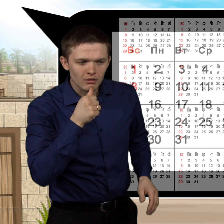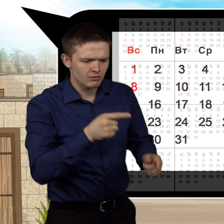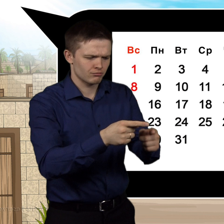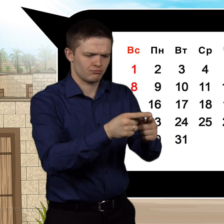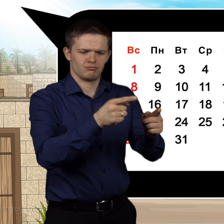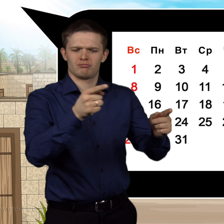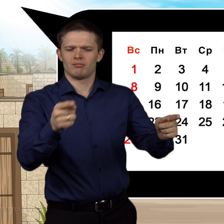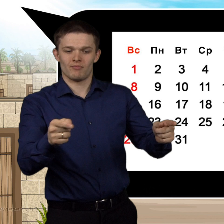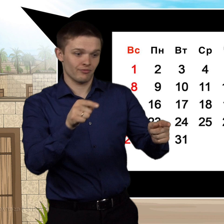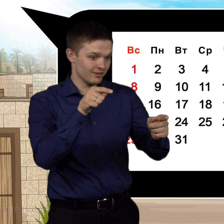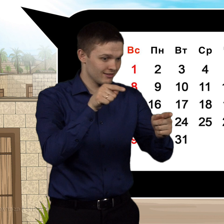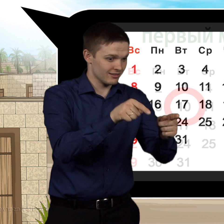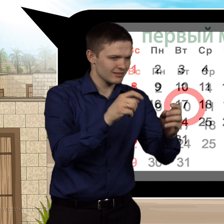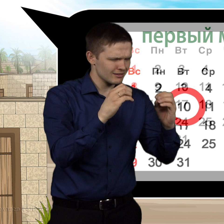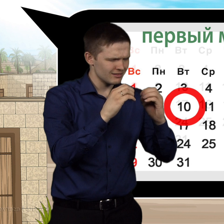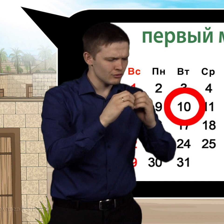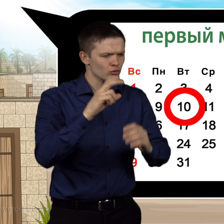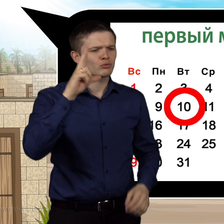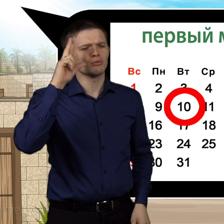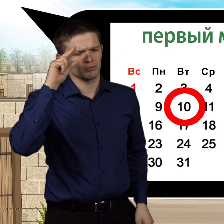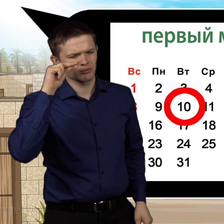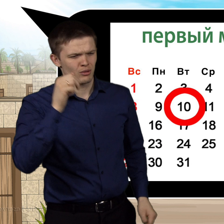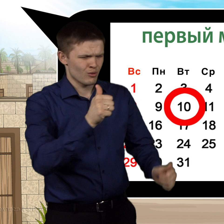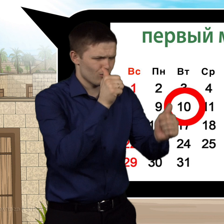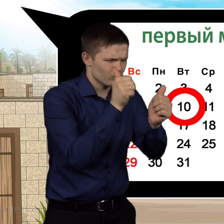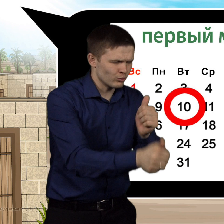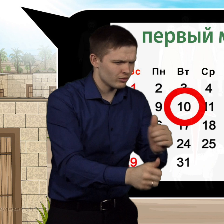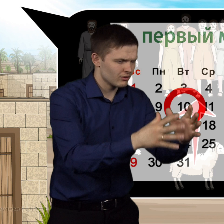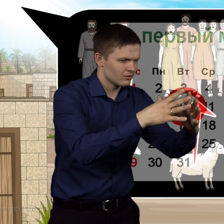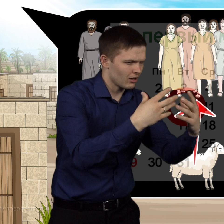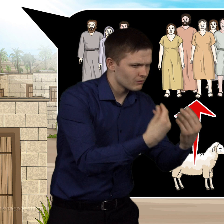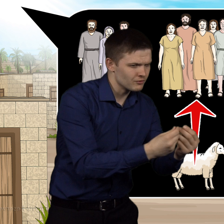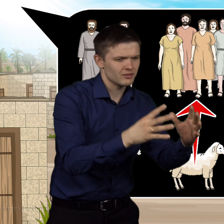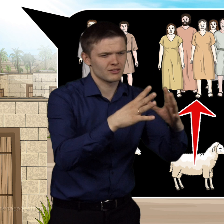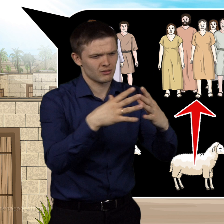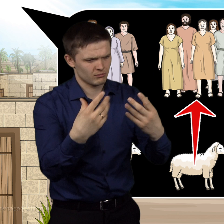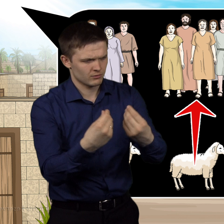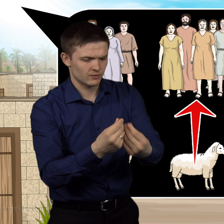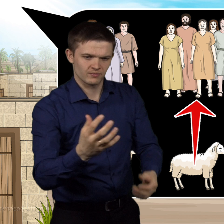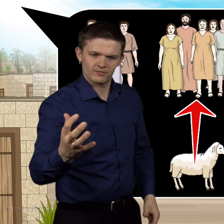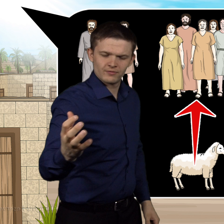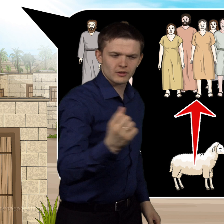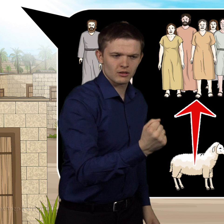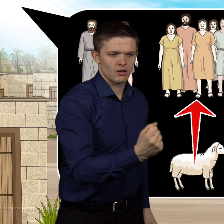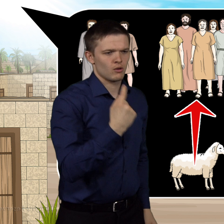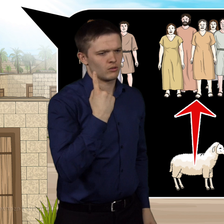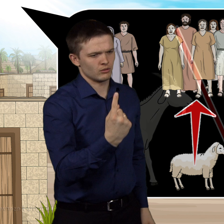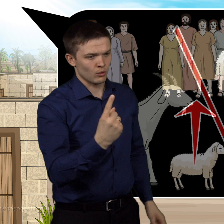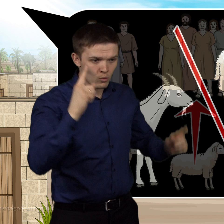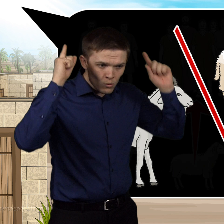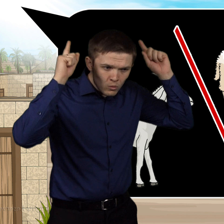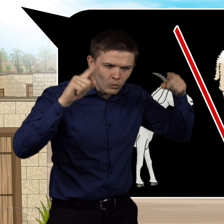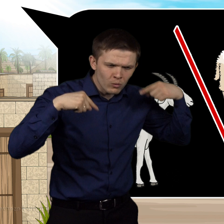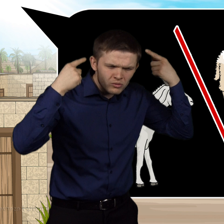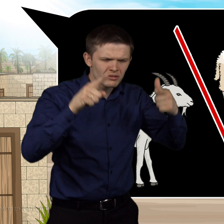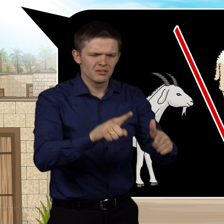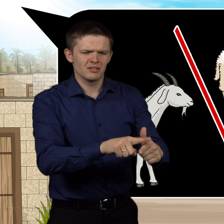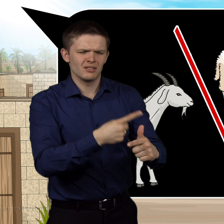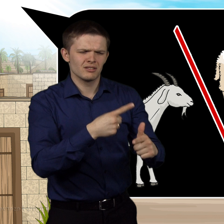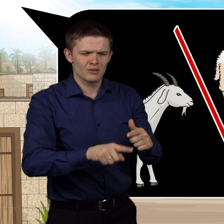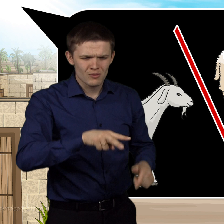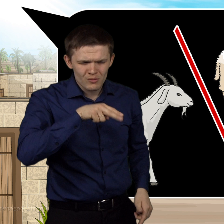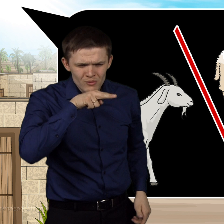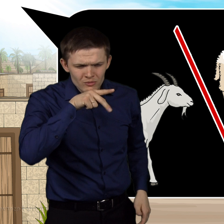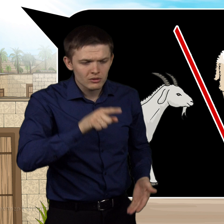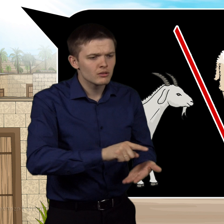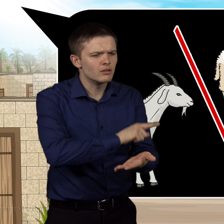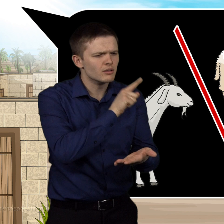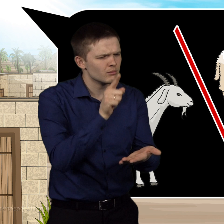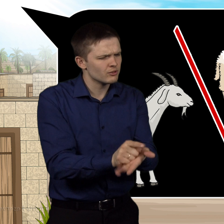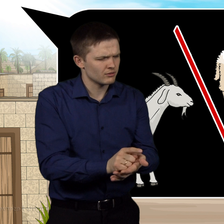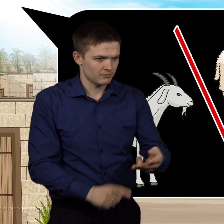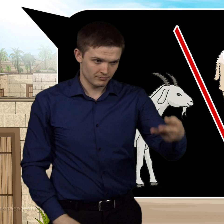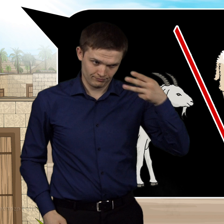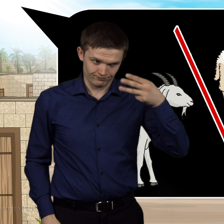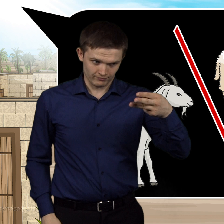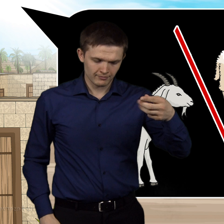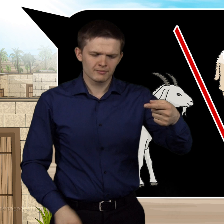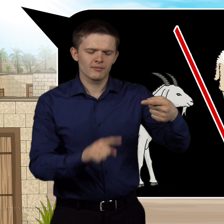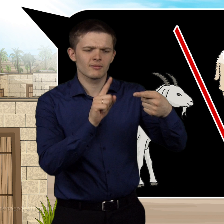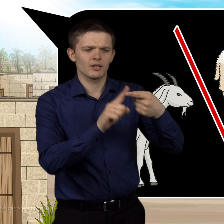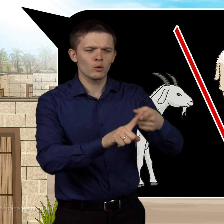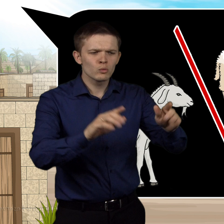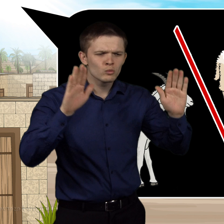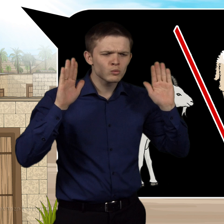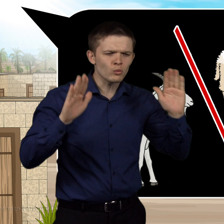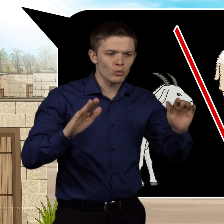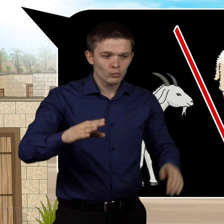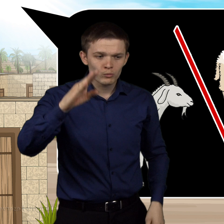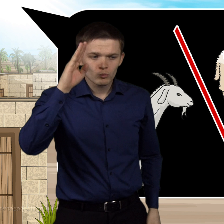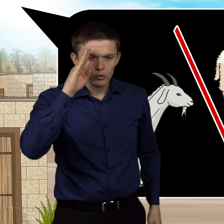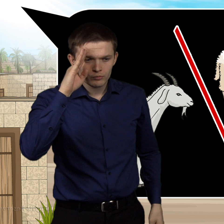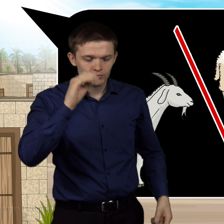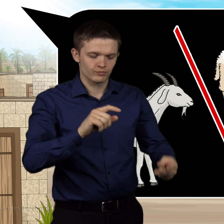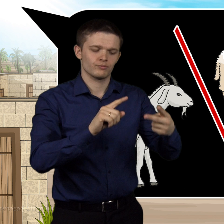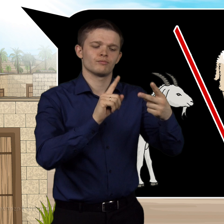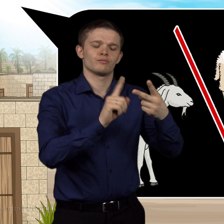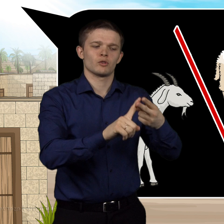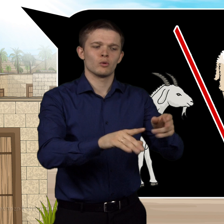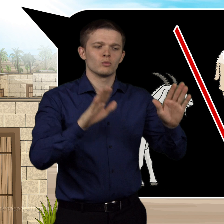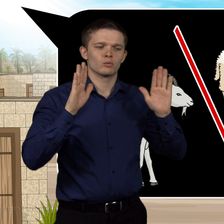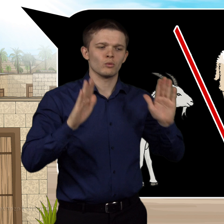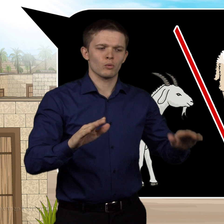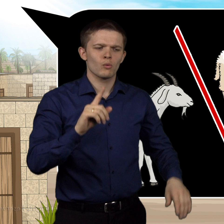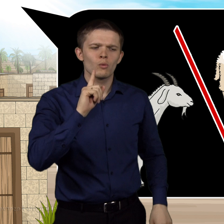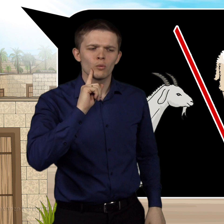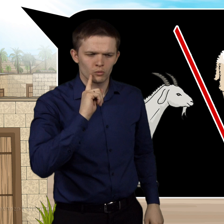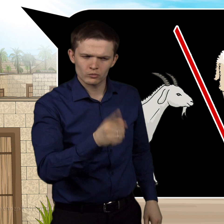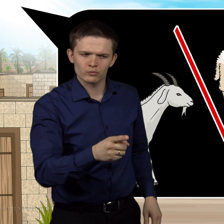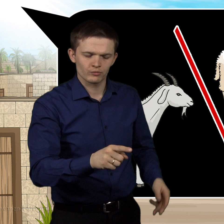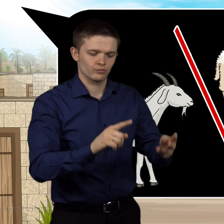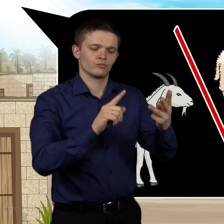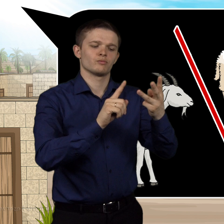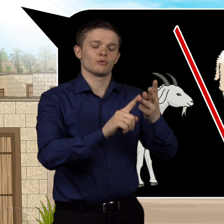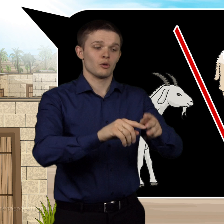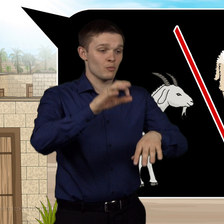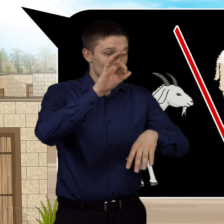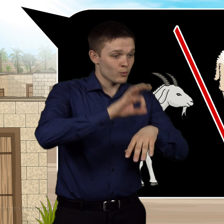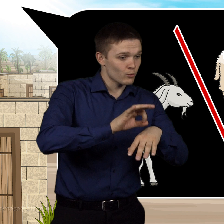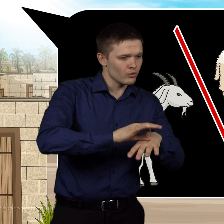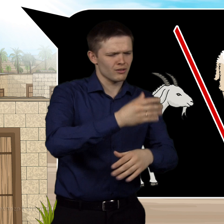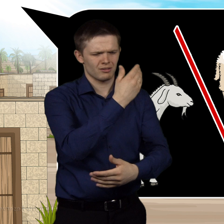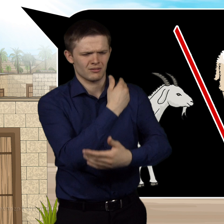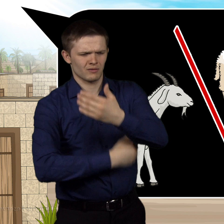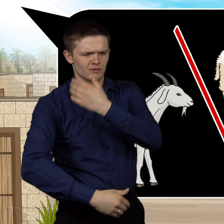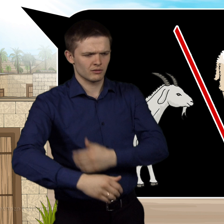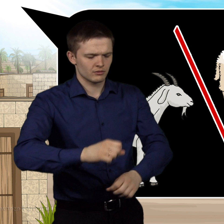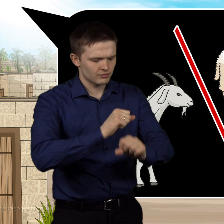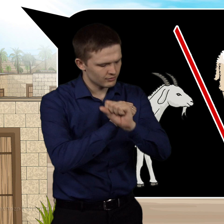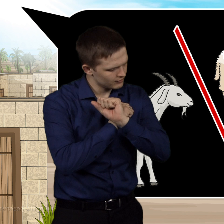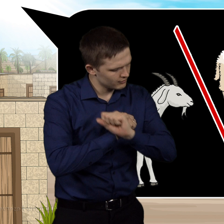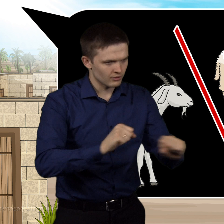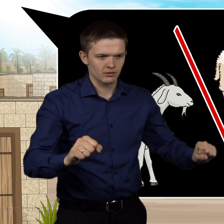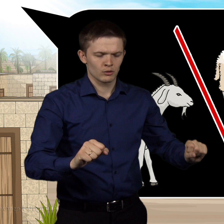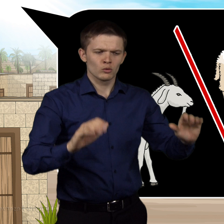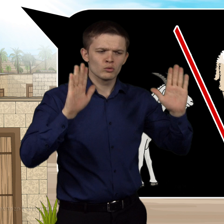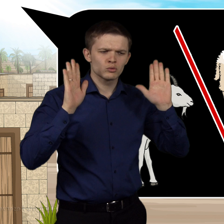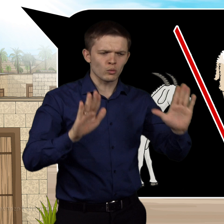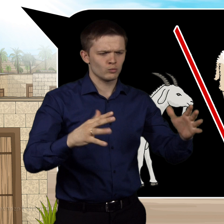Tell the whole congregation of Israel that on the tenth day of this month each man must select a lamb for his family, one per household.